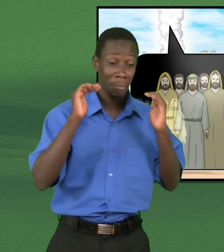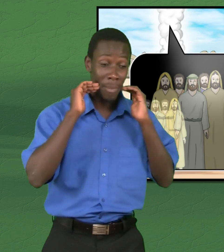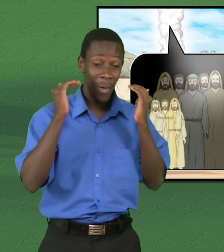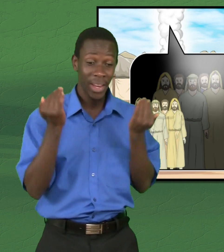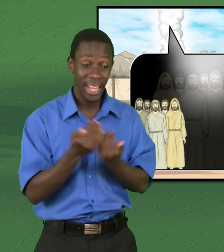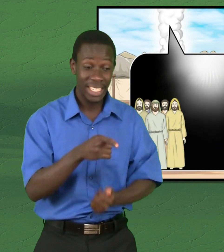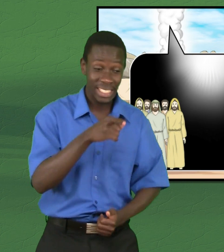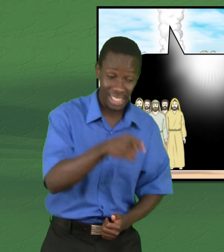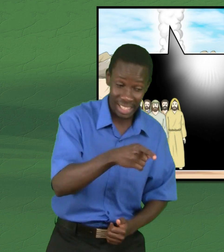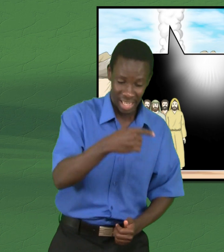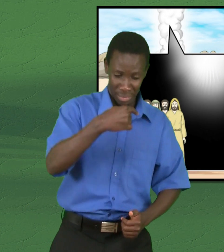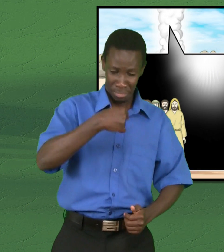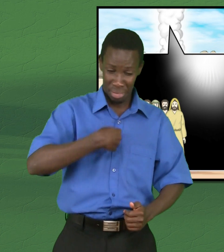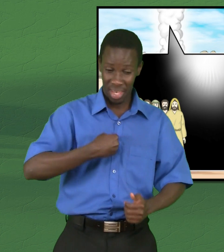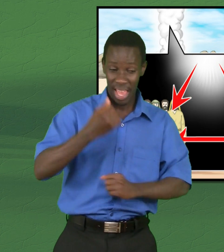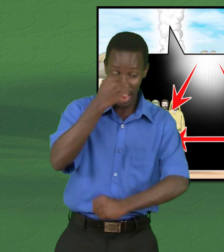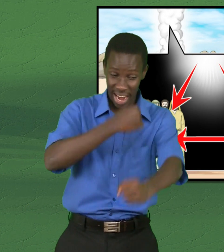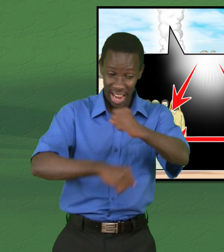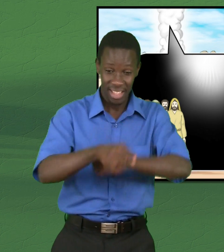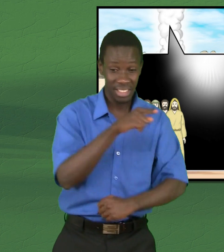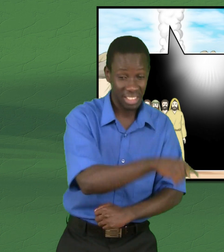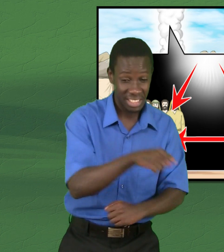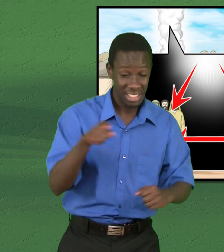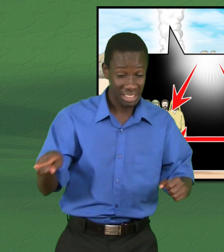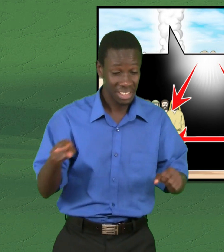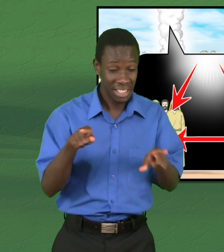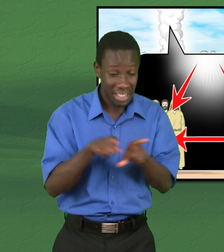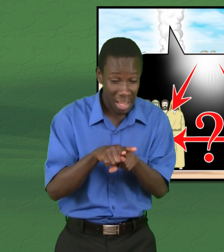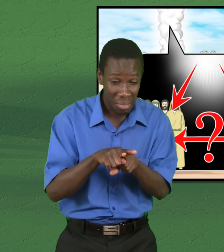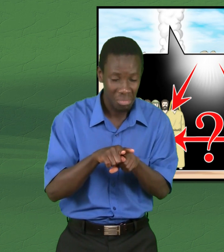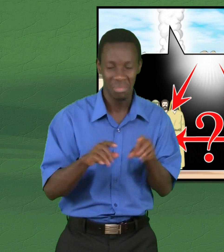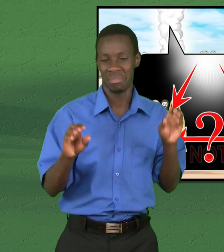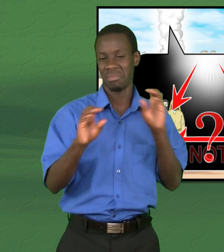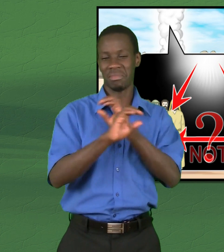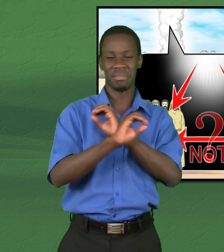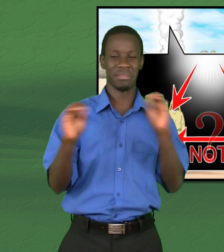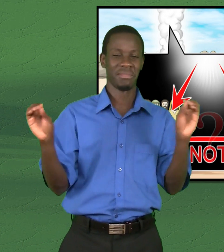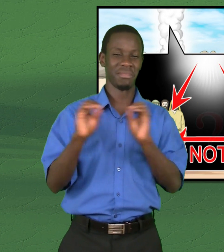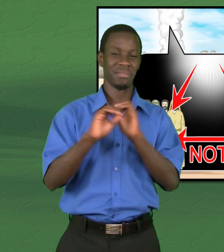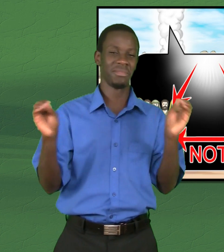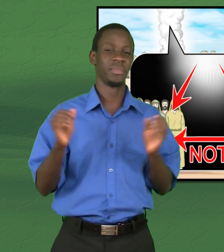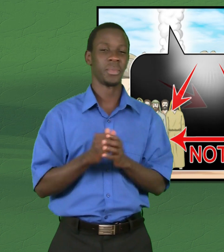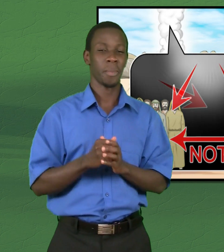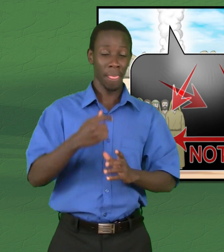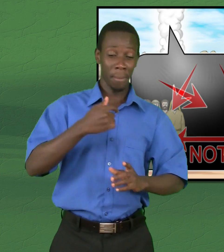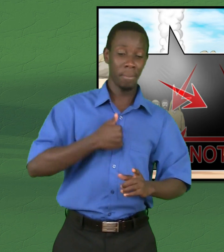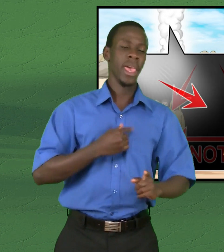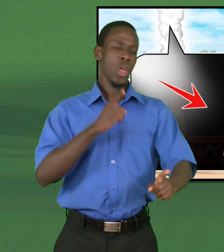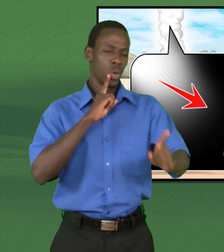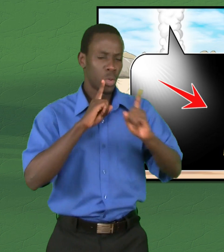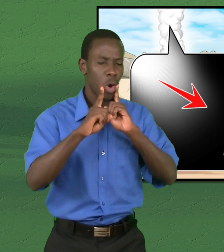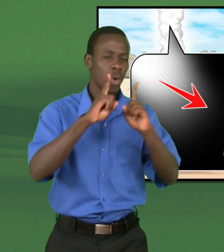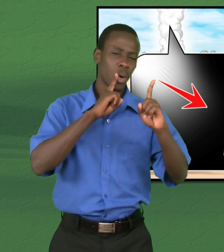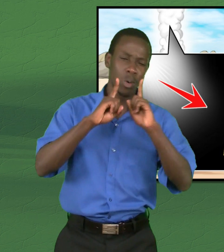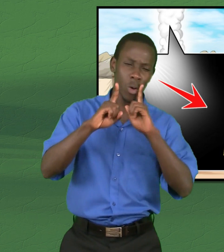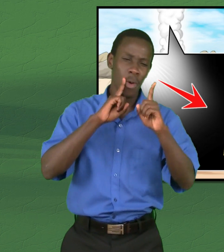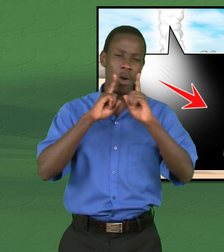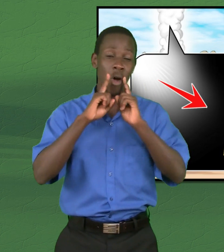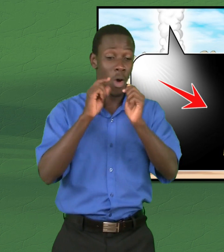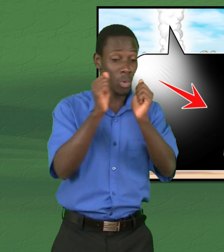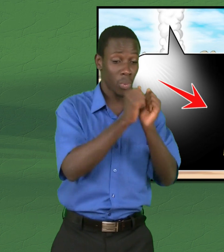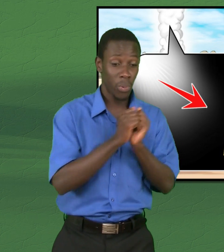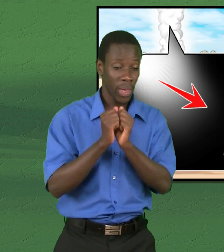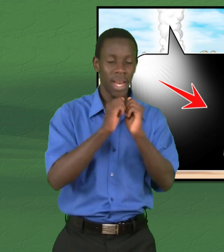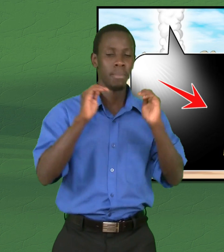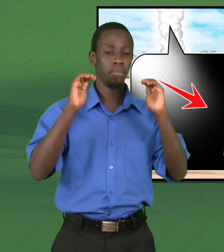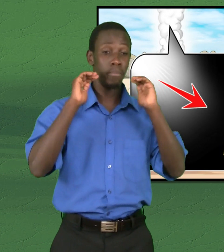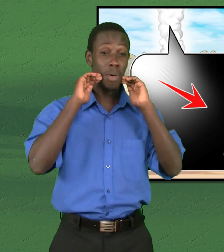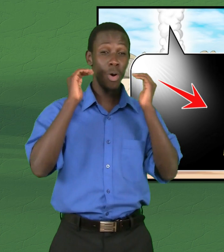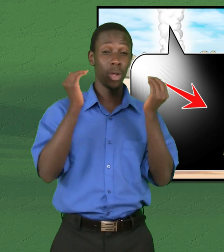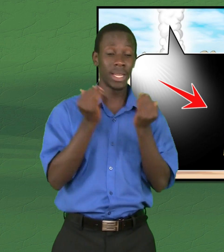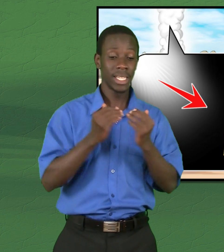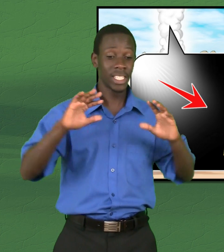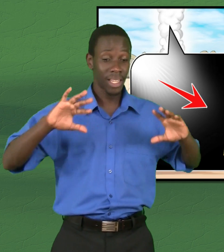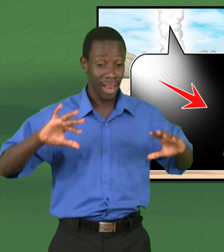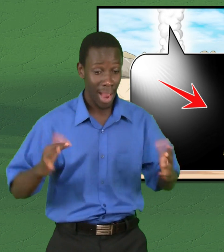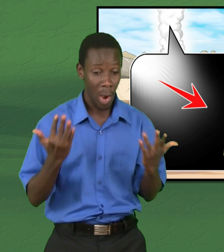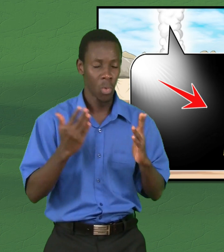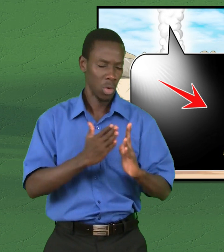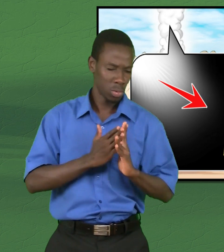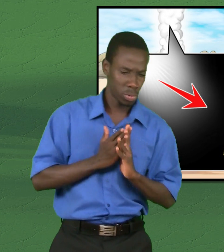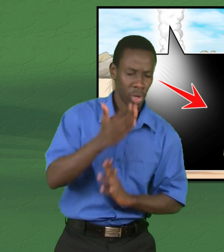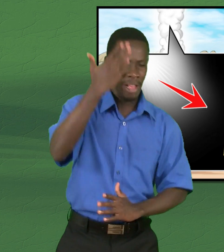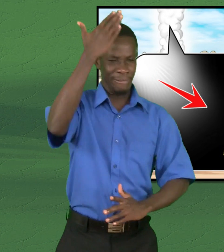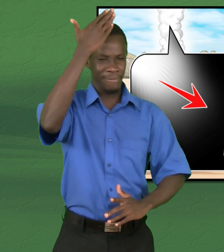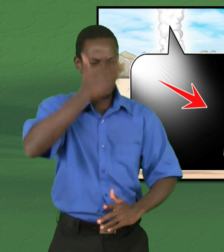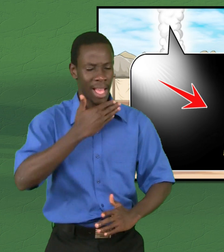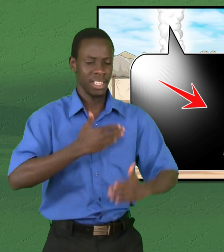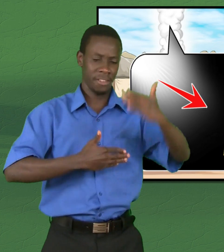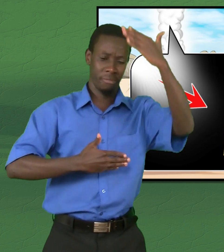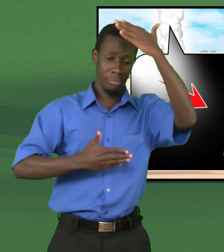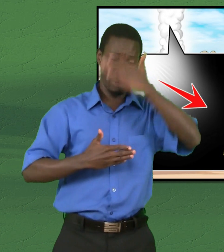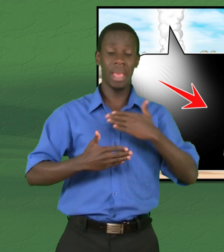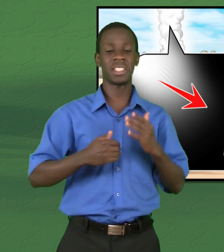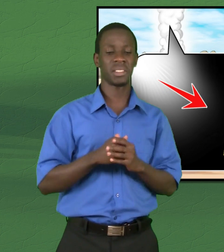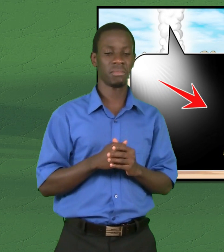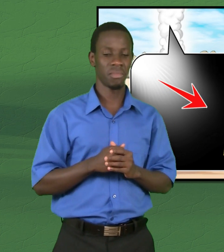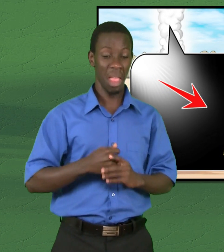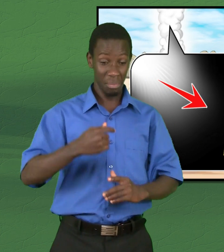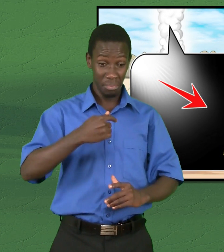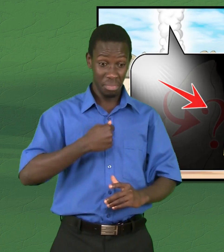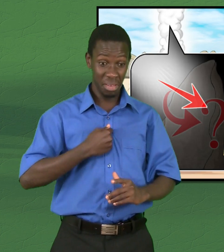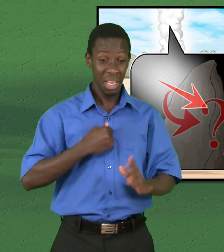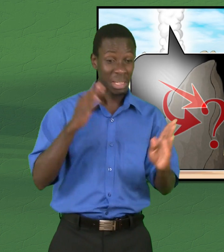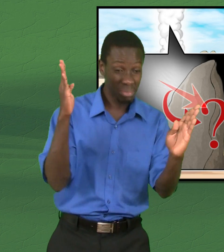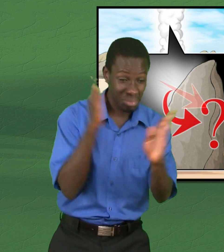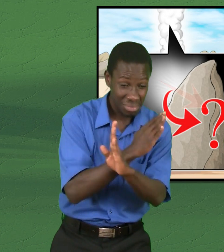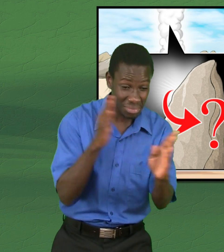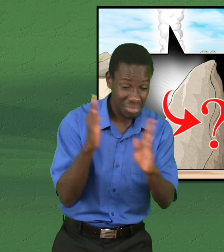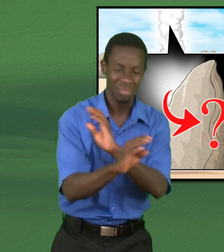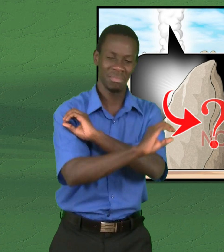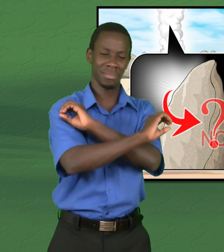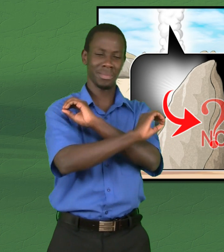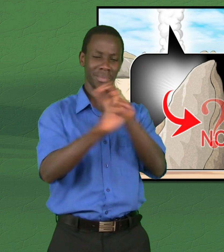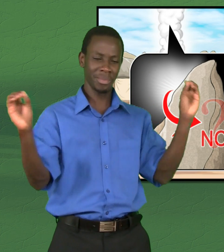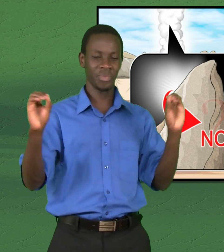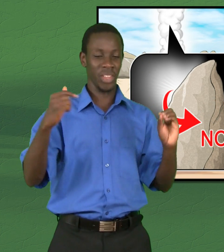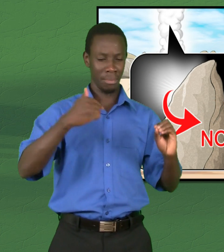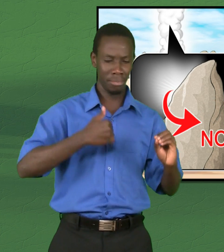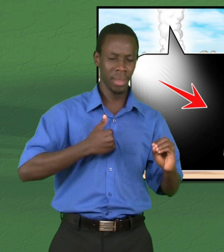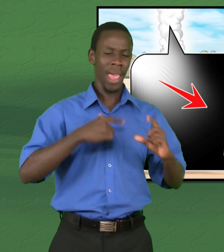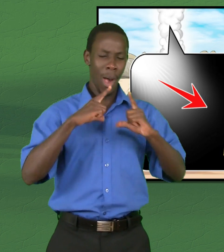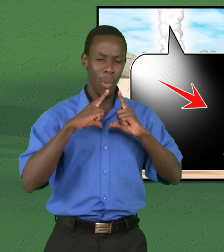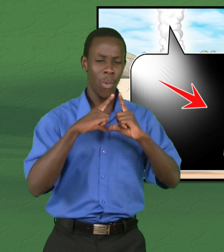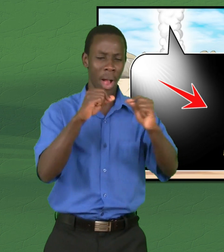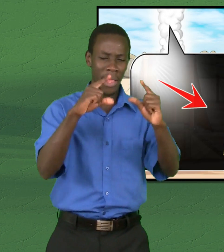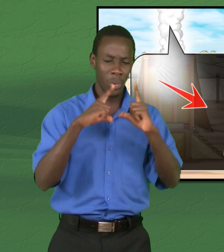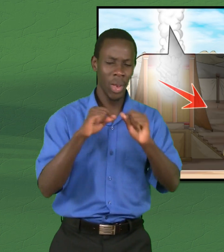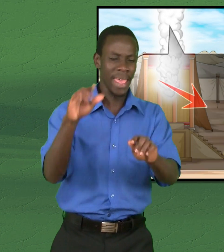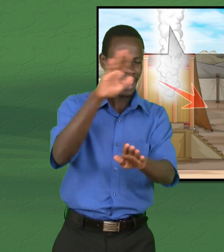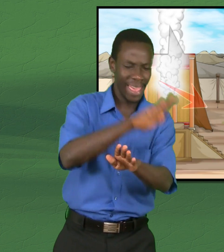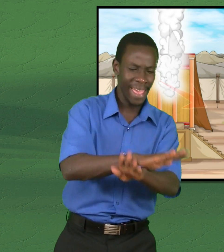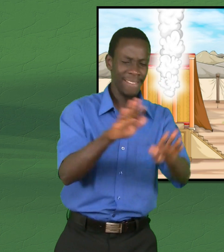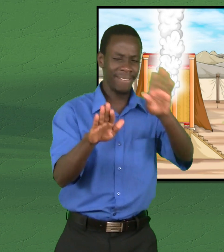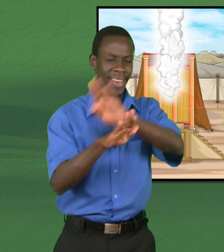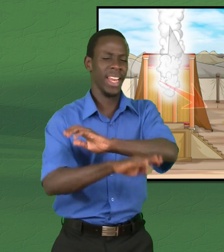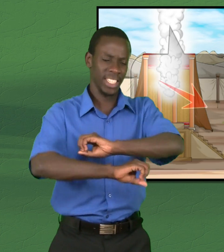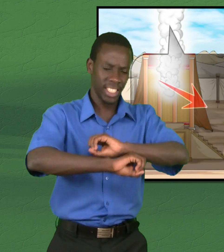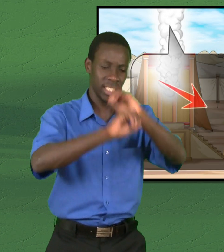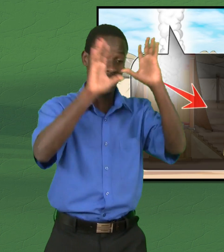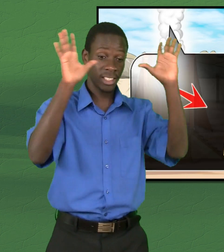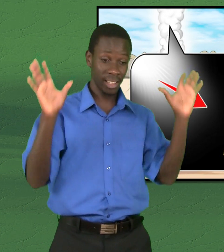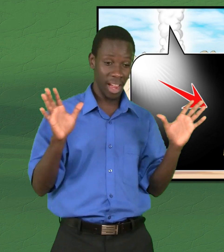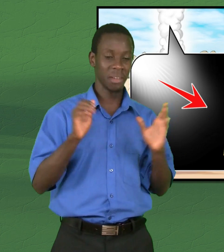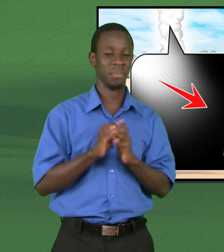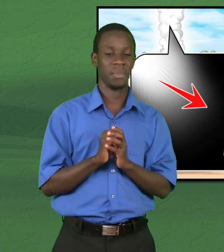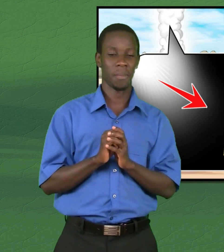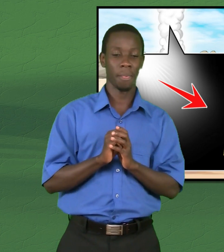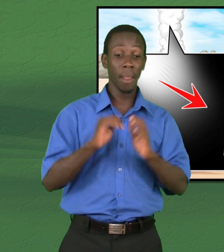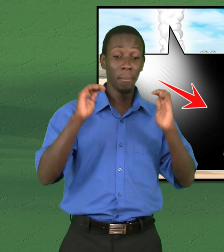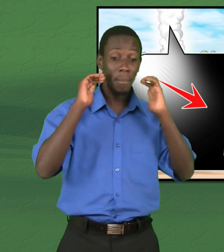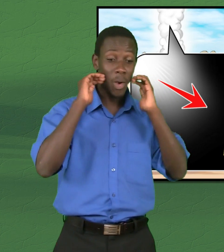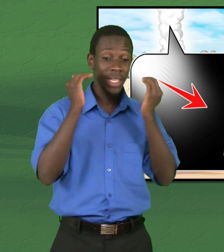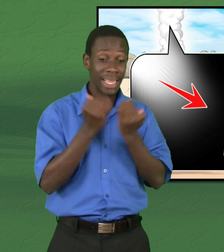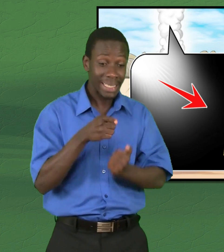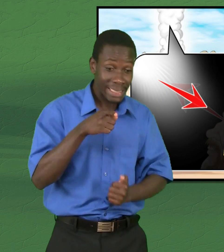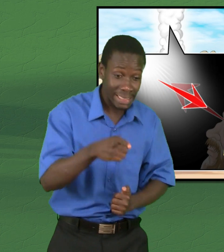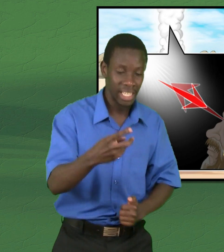But this is not so with My servant Moses; he is faithful in all My house.